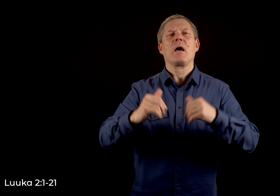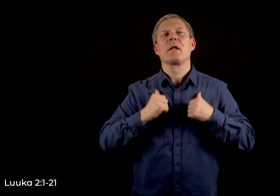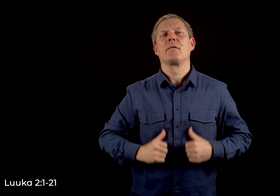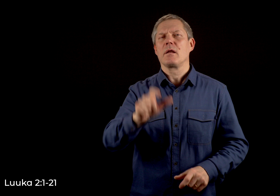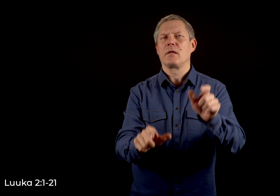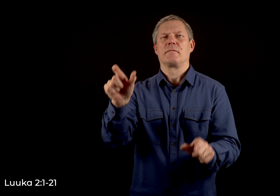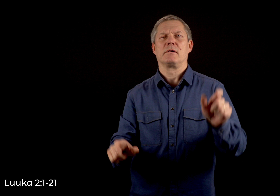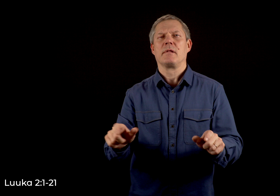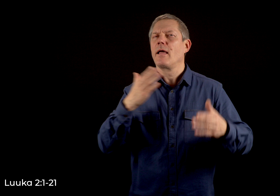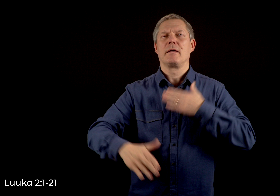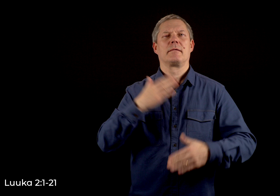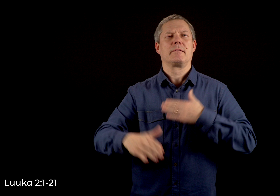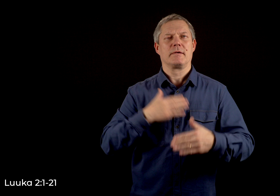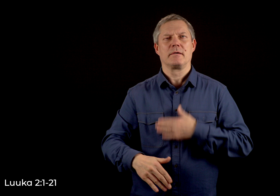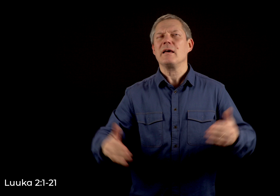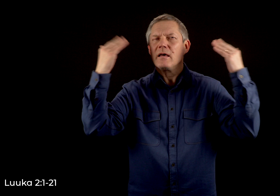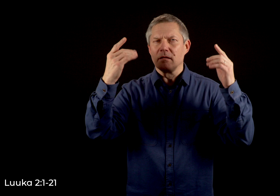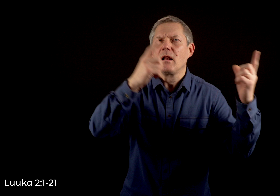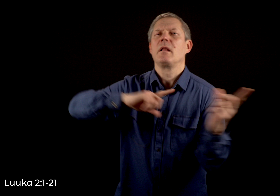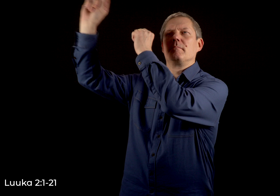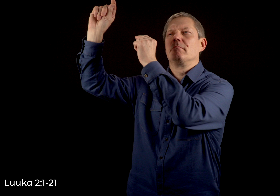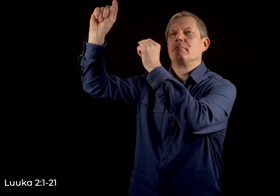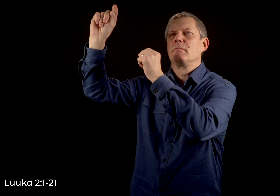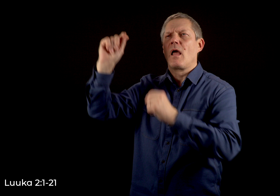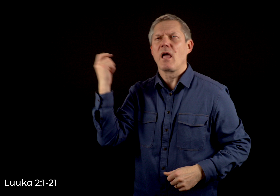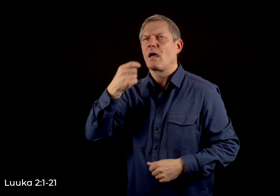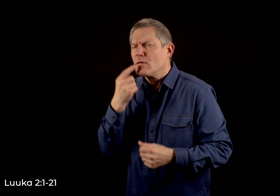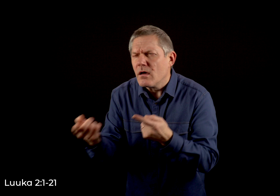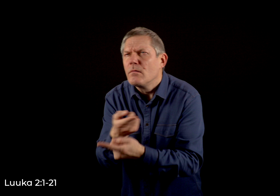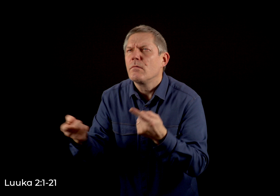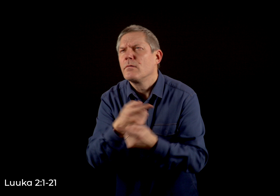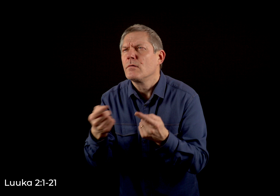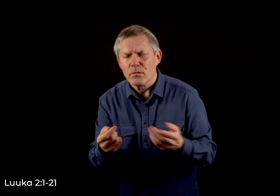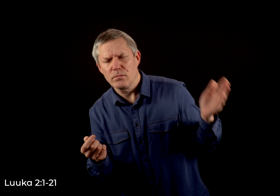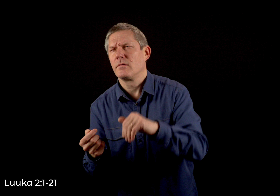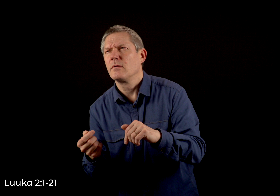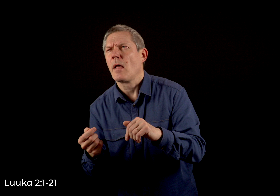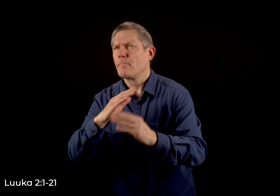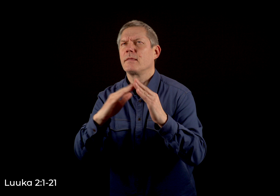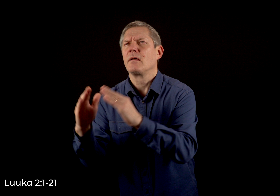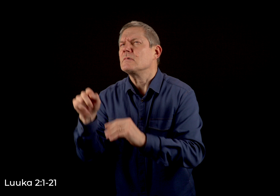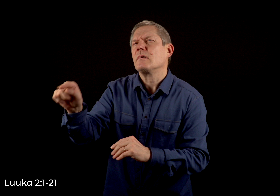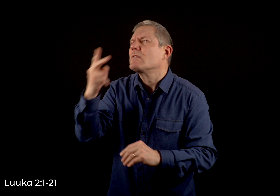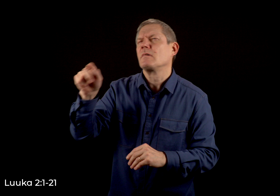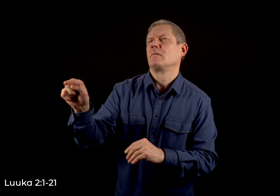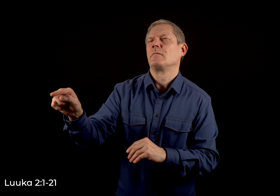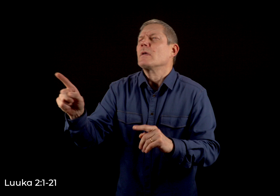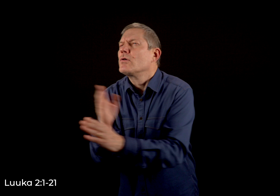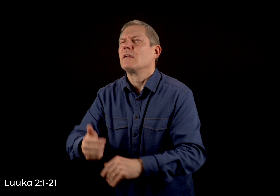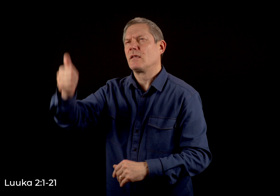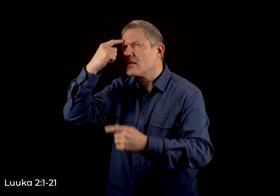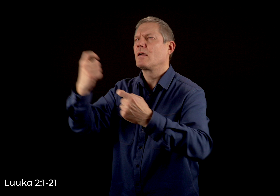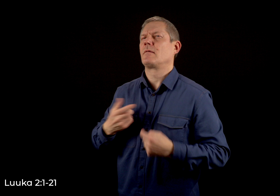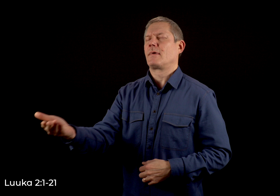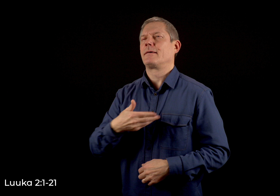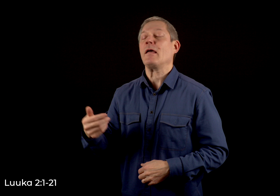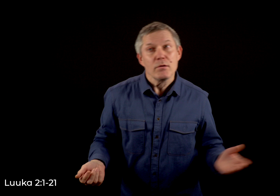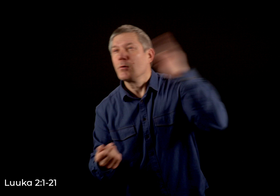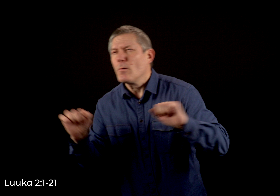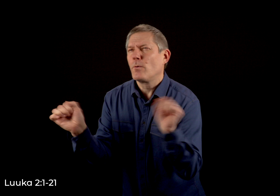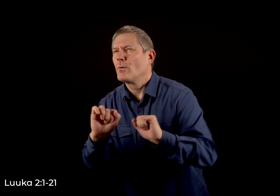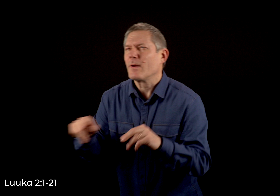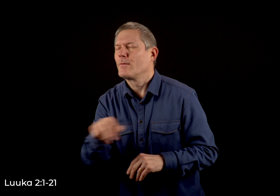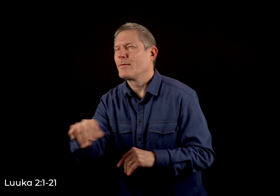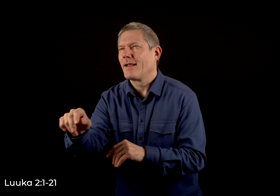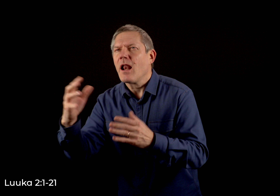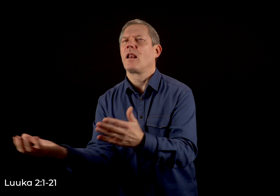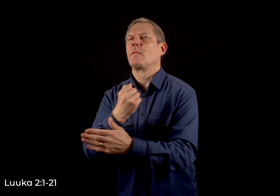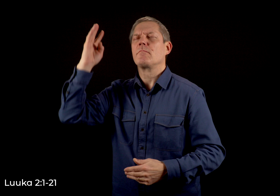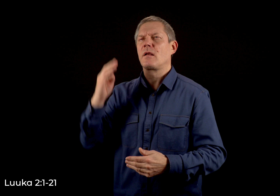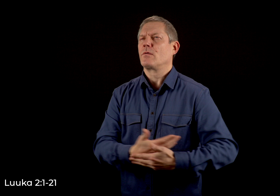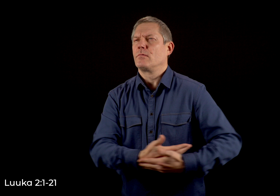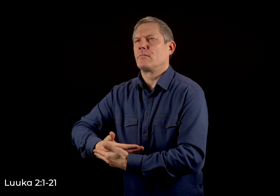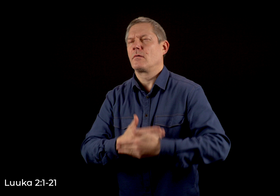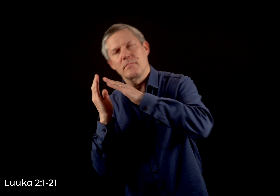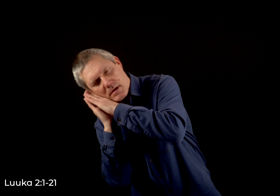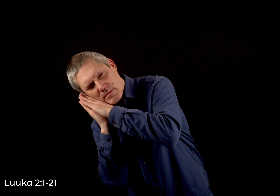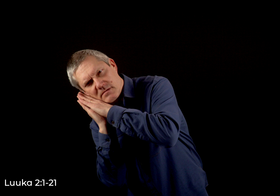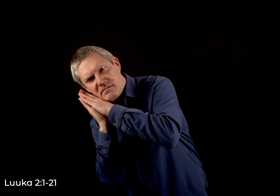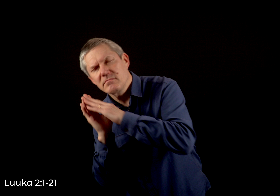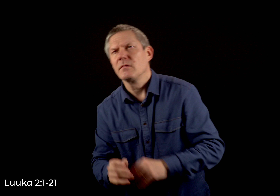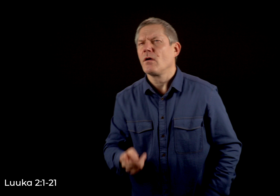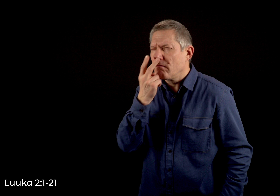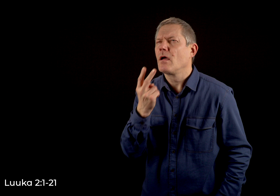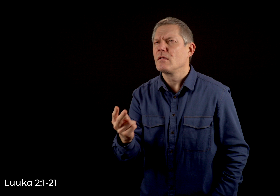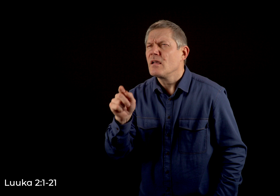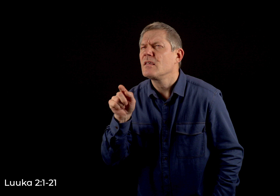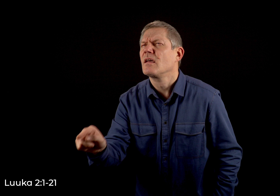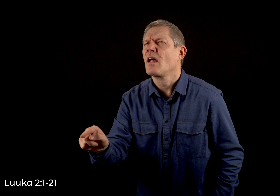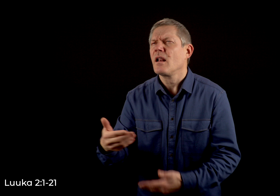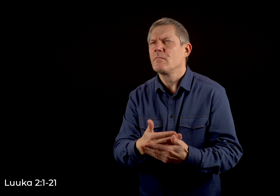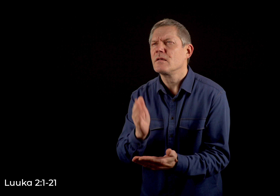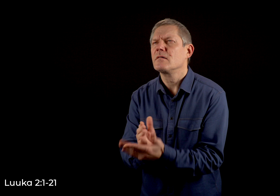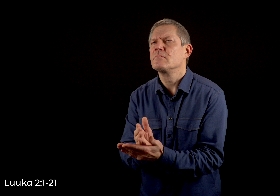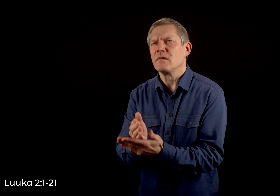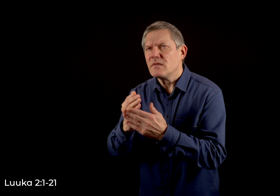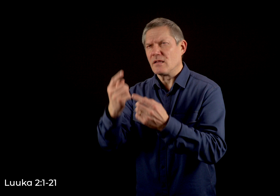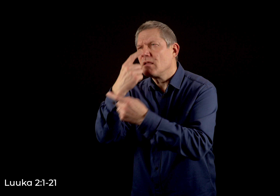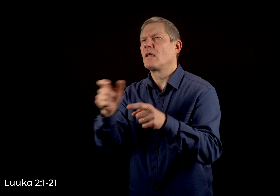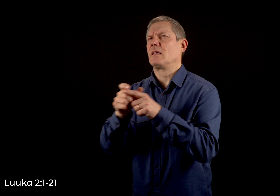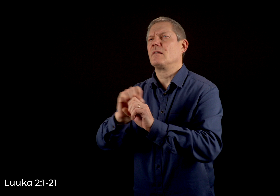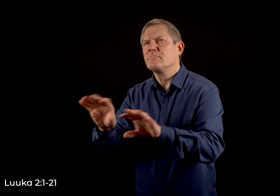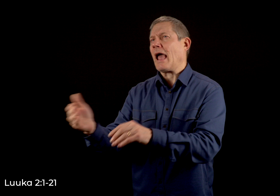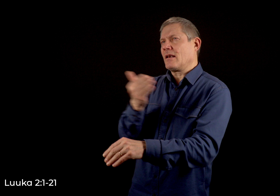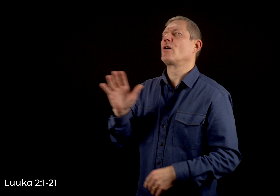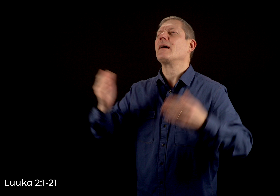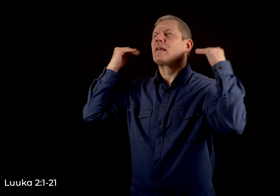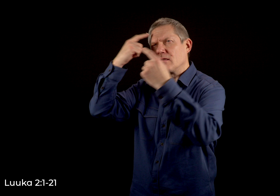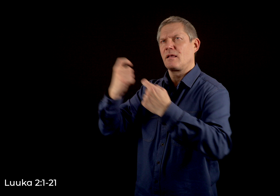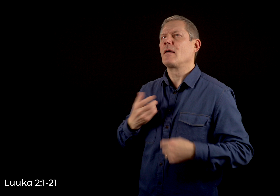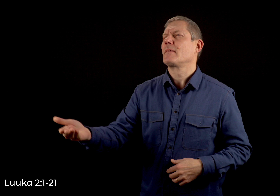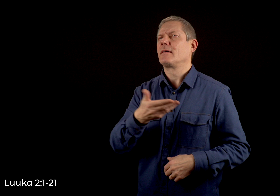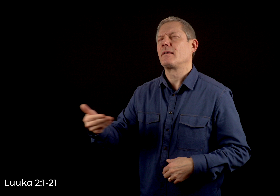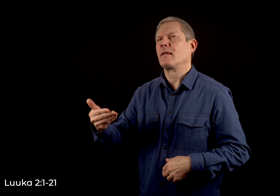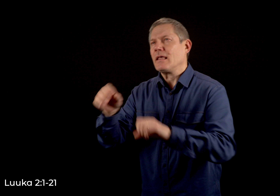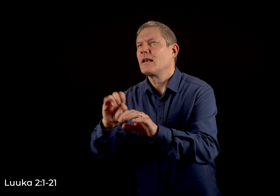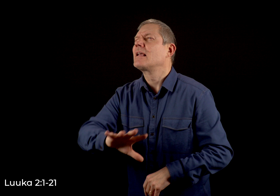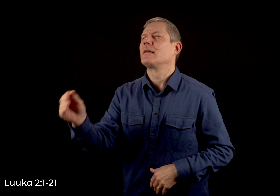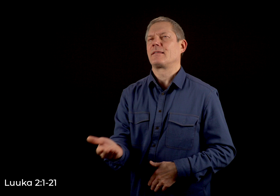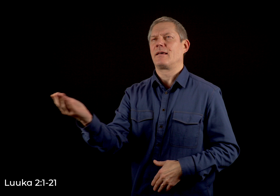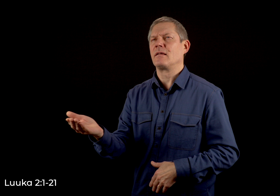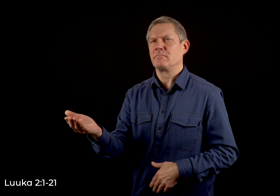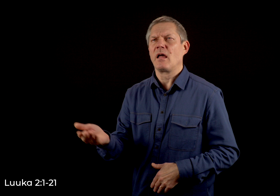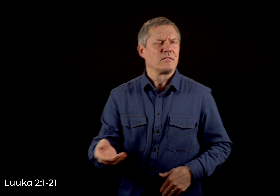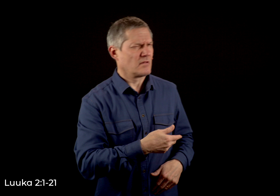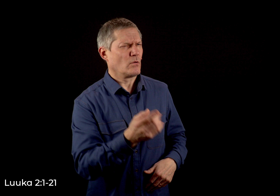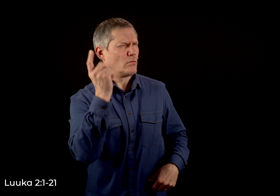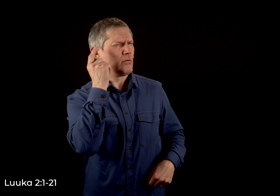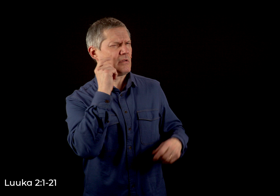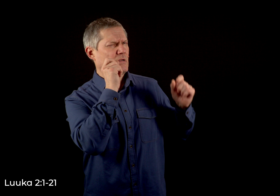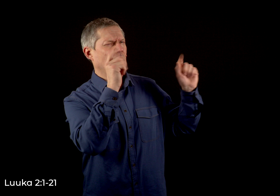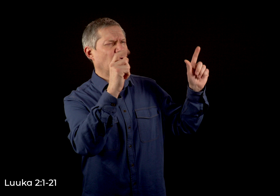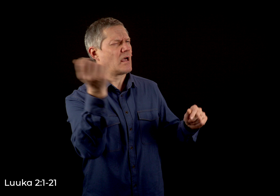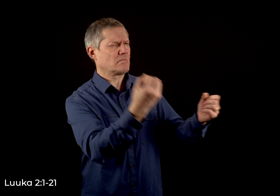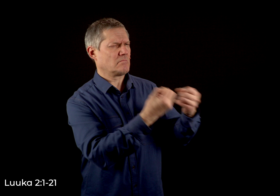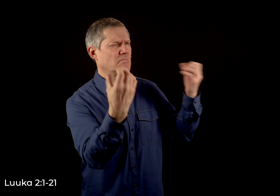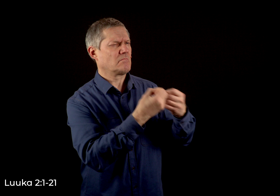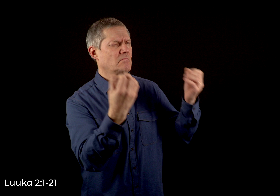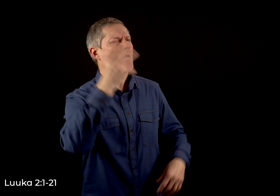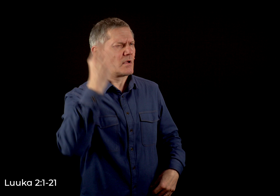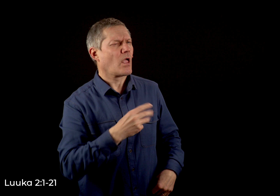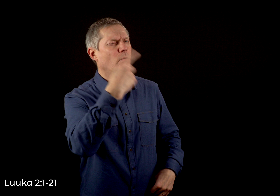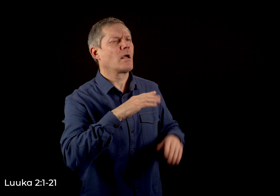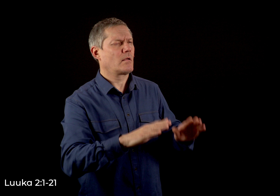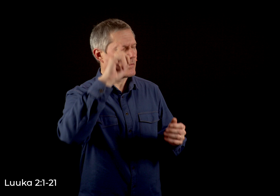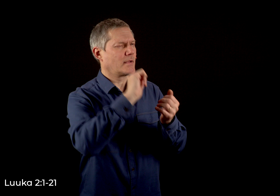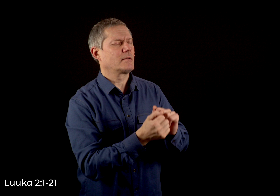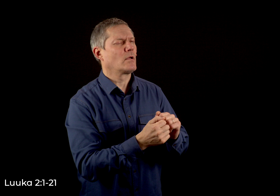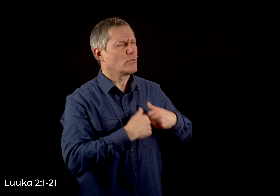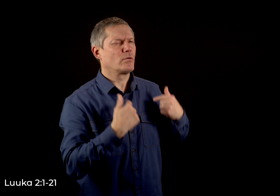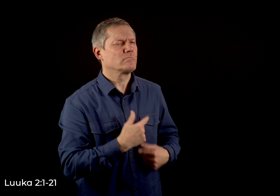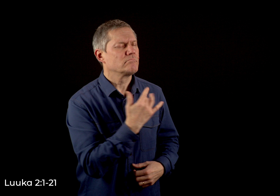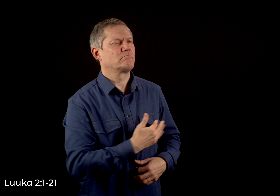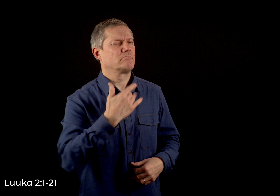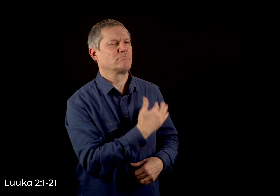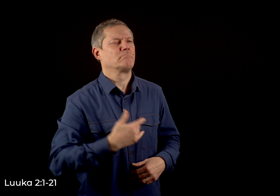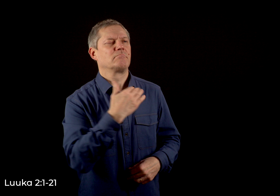When the angels had left them and gone into heaven, the shepherds said to one another, “Let us go to Bethlehem and see this thing that has happened, which the Lord has made known to us.” So they hurried off and found Mary and Joseph and the Baby, who was lying in the manger. After they had seen the Child, they spread the message they had received about Him.